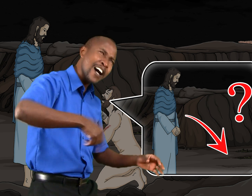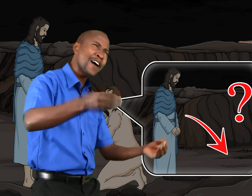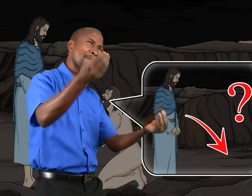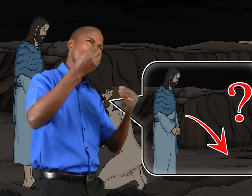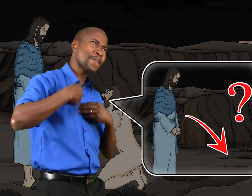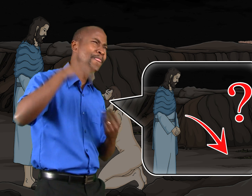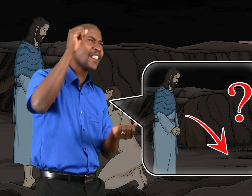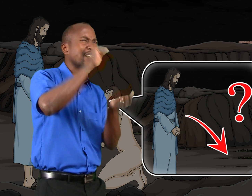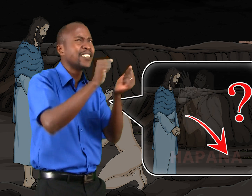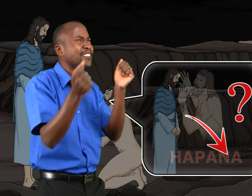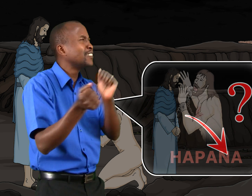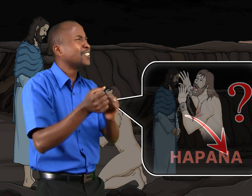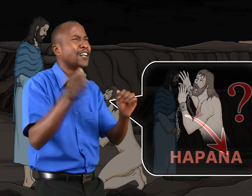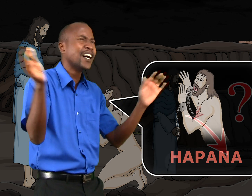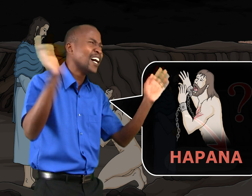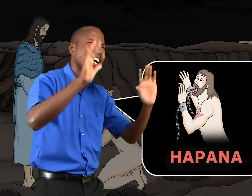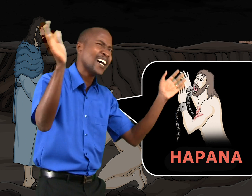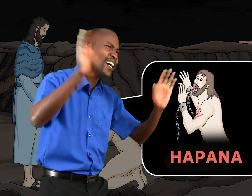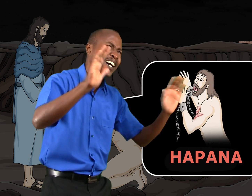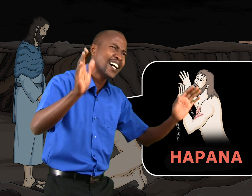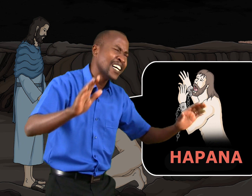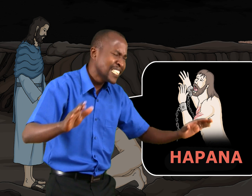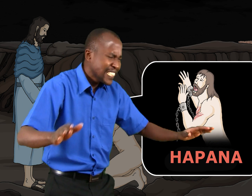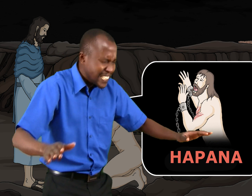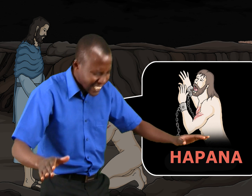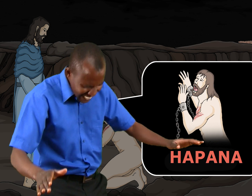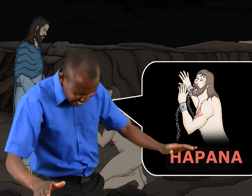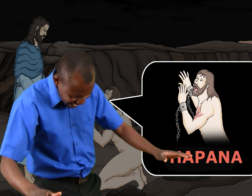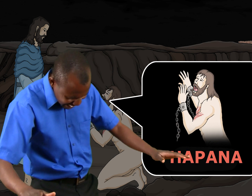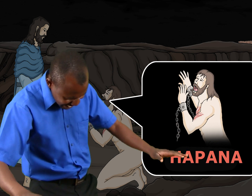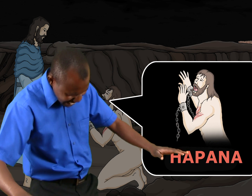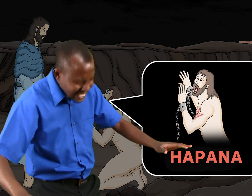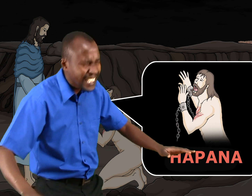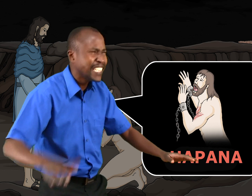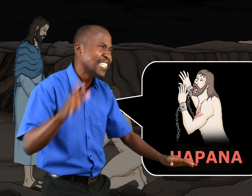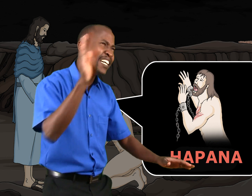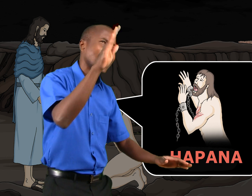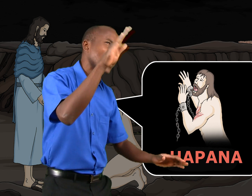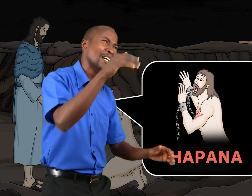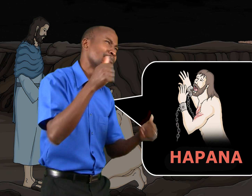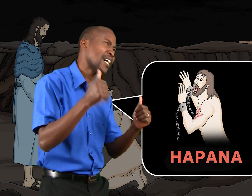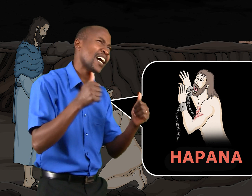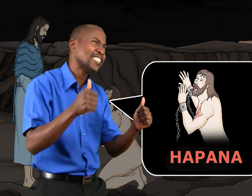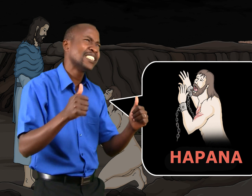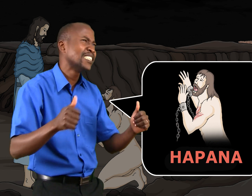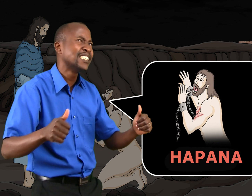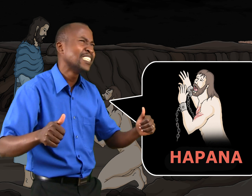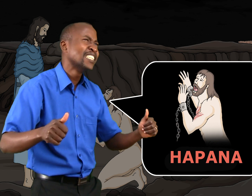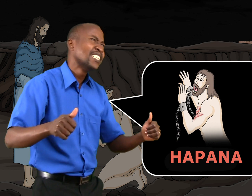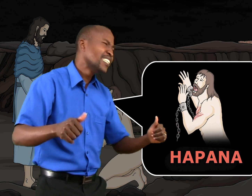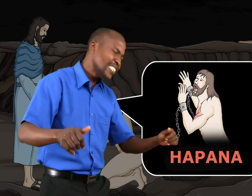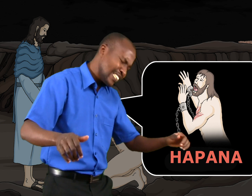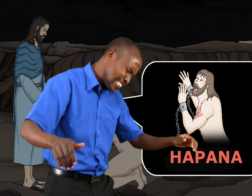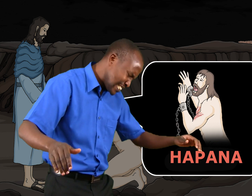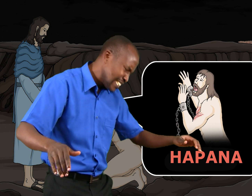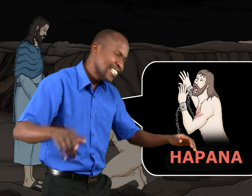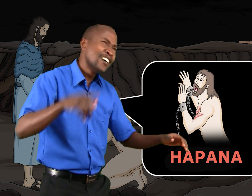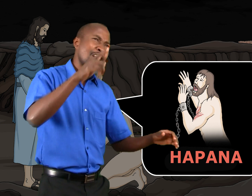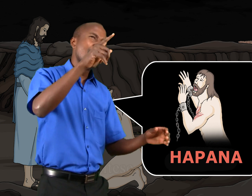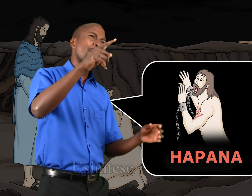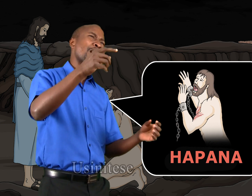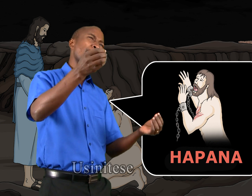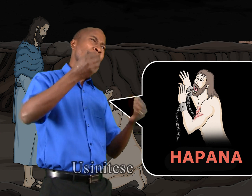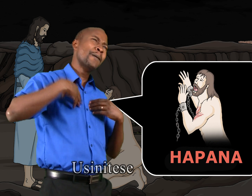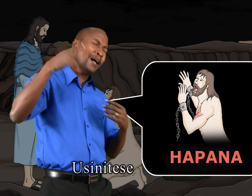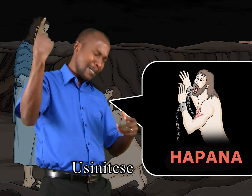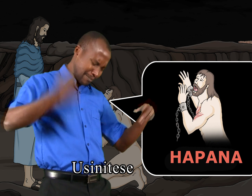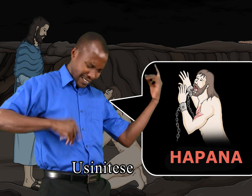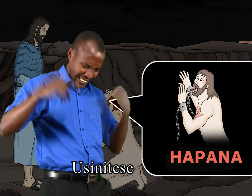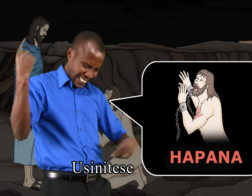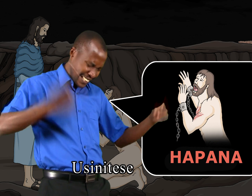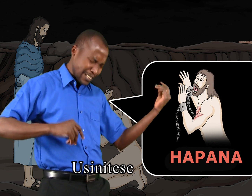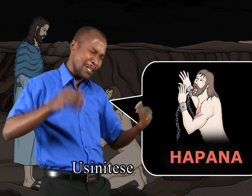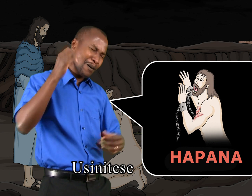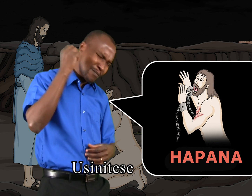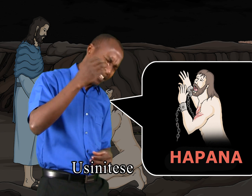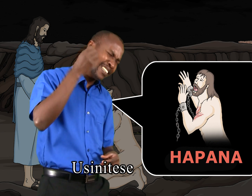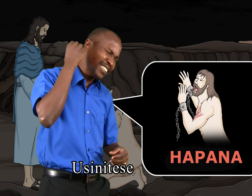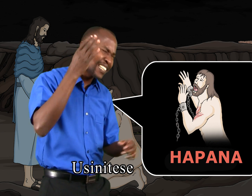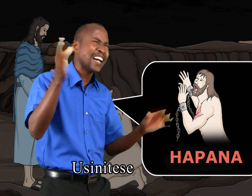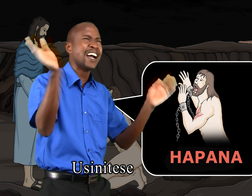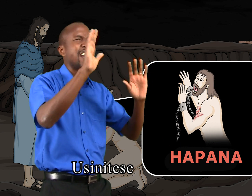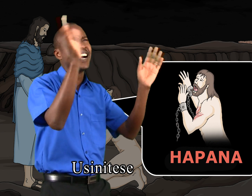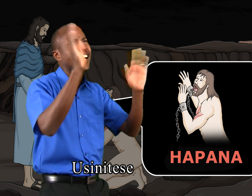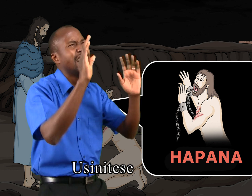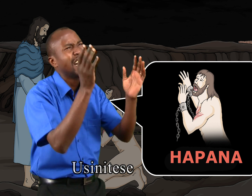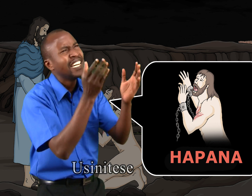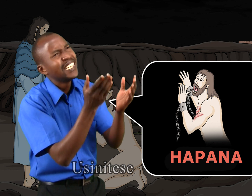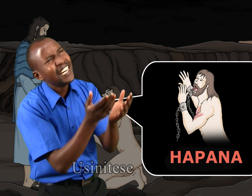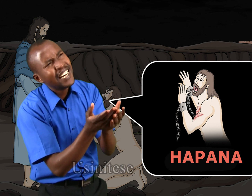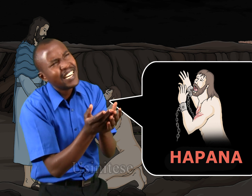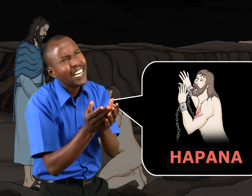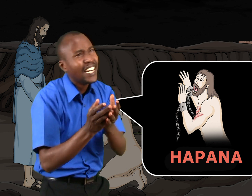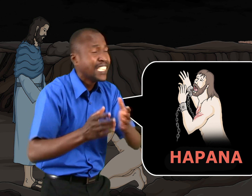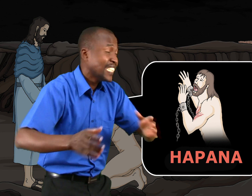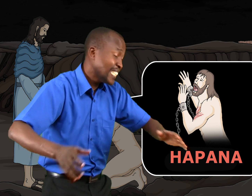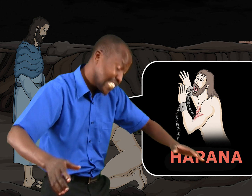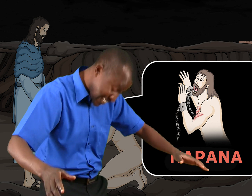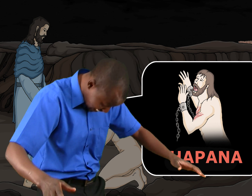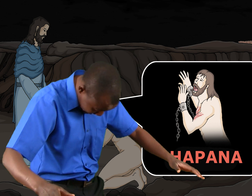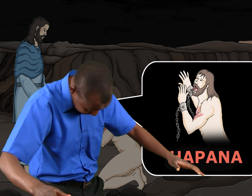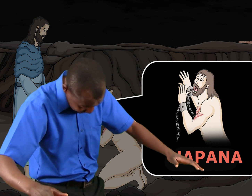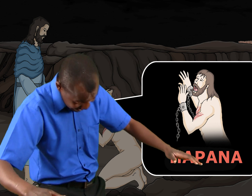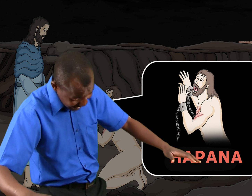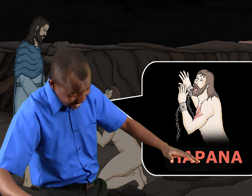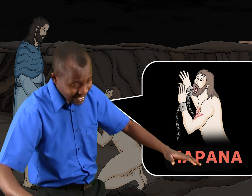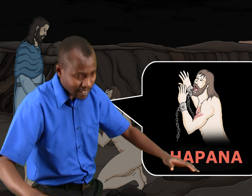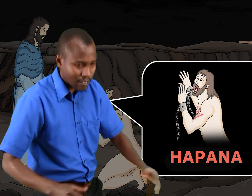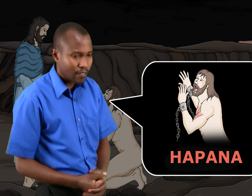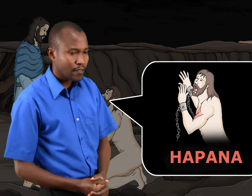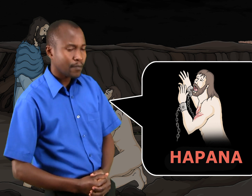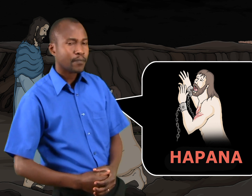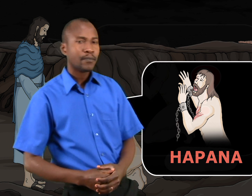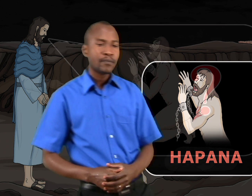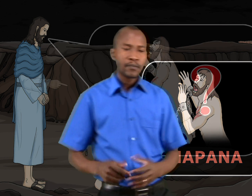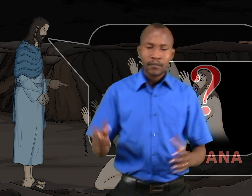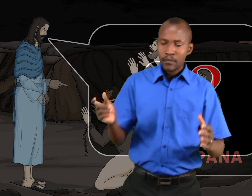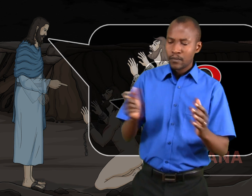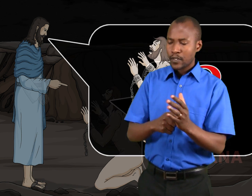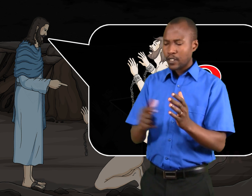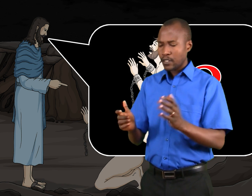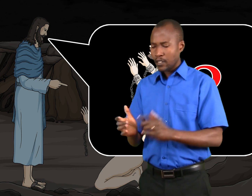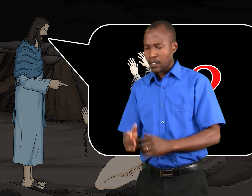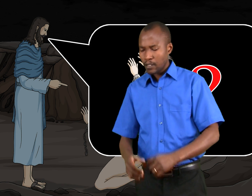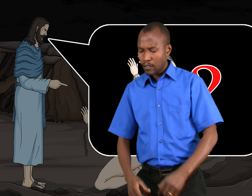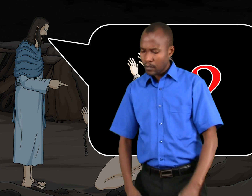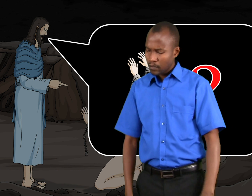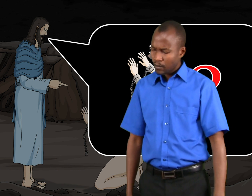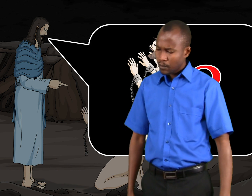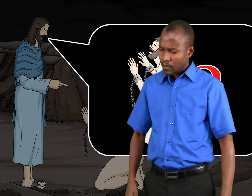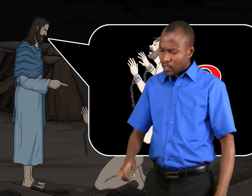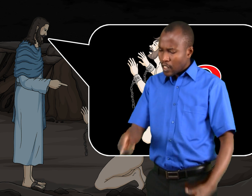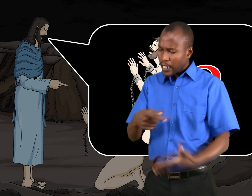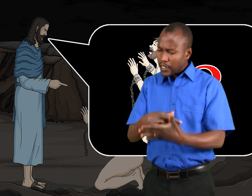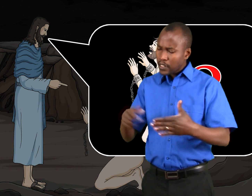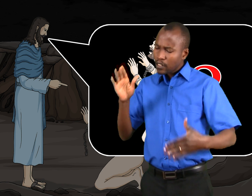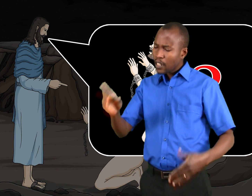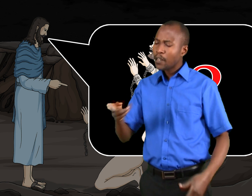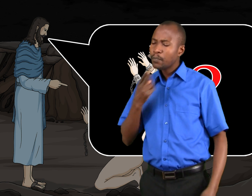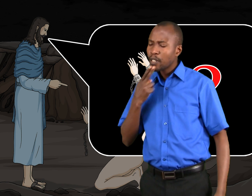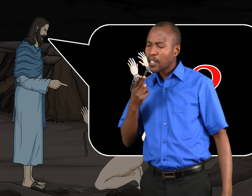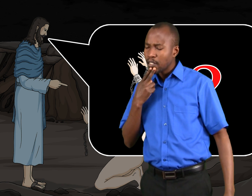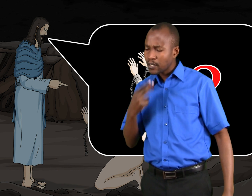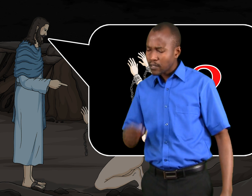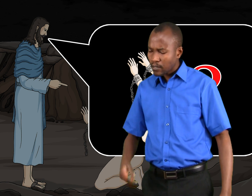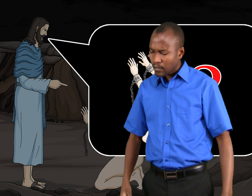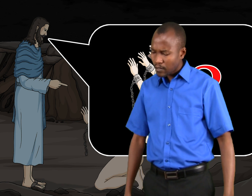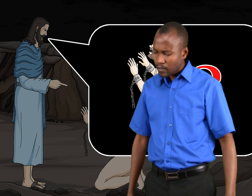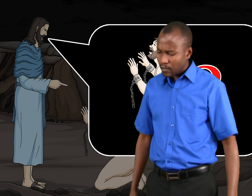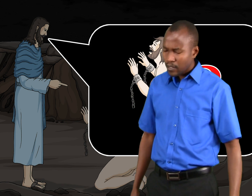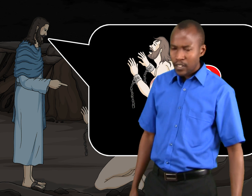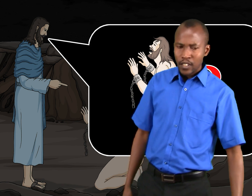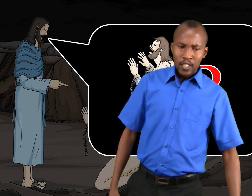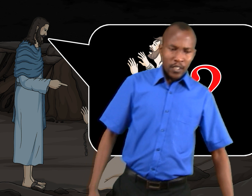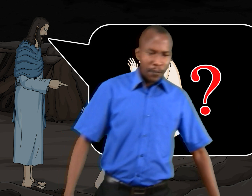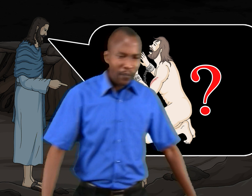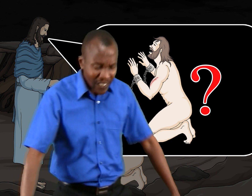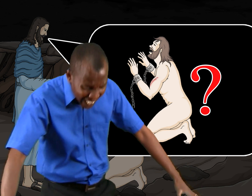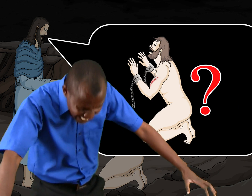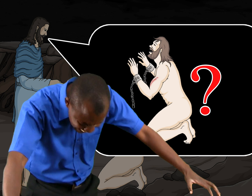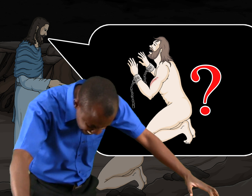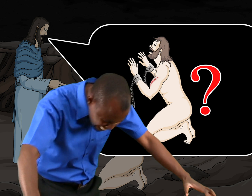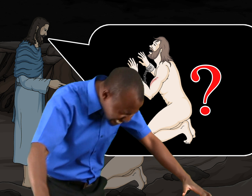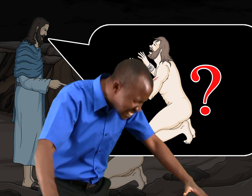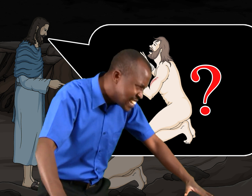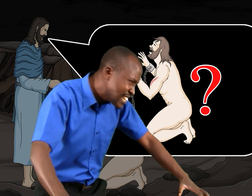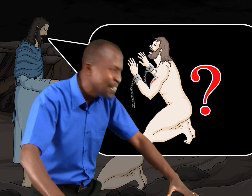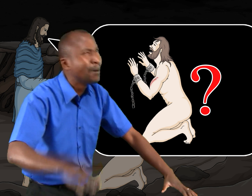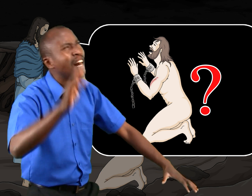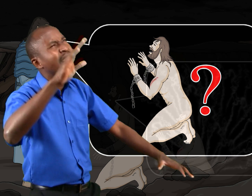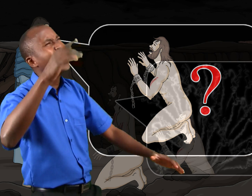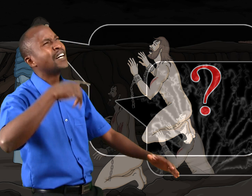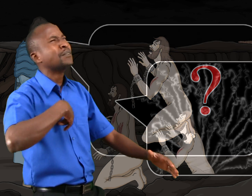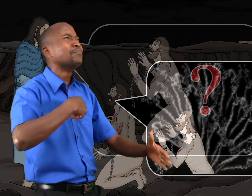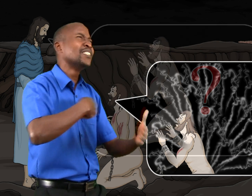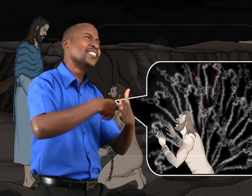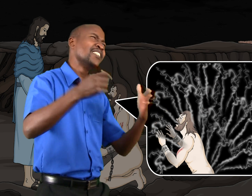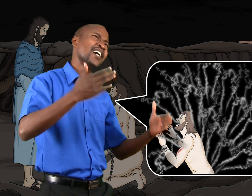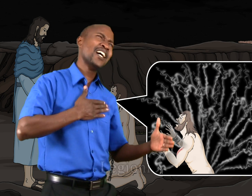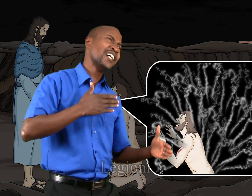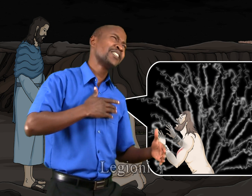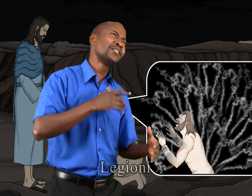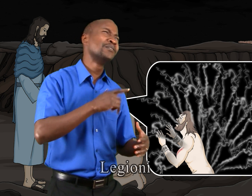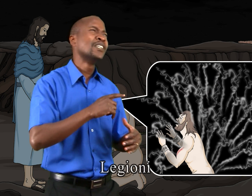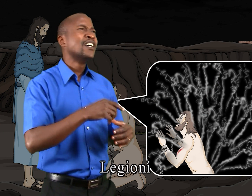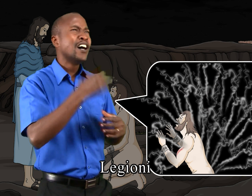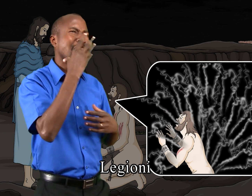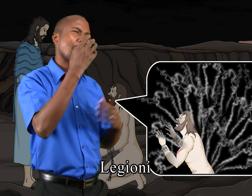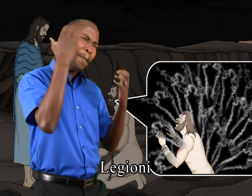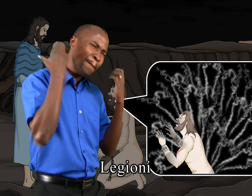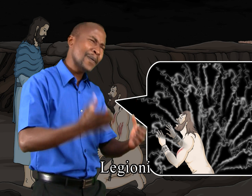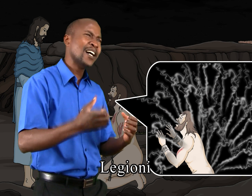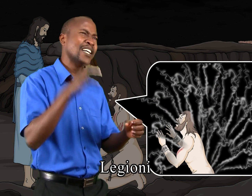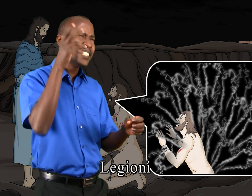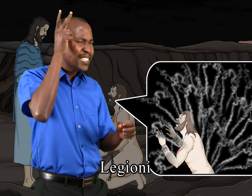I beg You before God not to torture me!” For Jesus had already declared, “Come out of this man, you unclean spirit!” “What is your name?” Jesus asked.